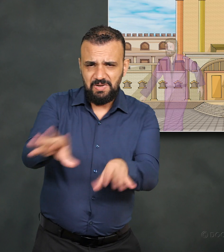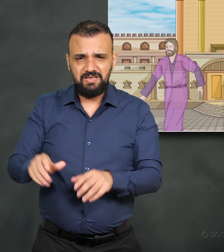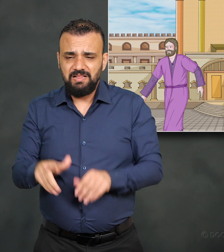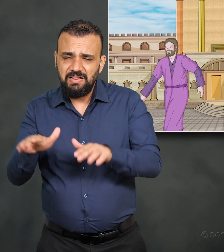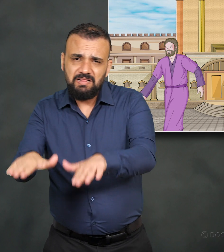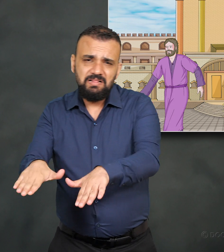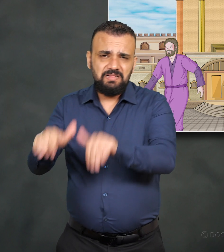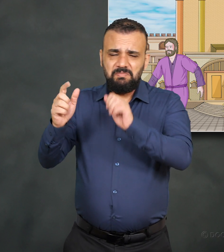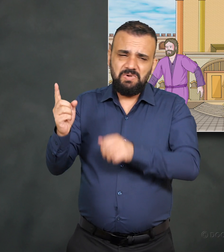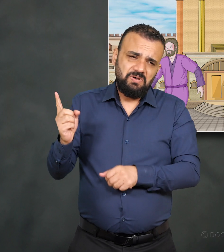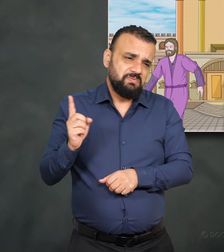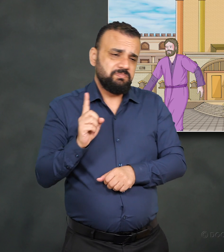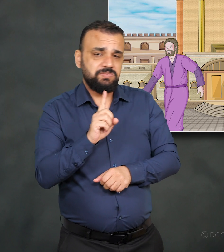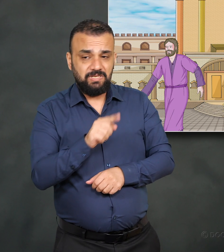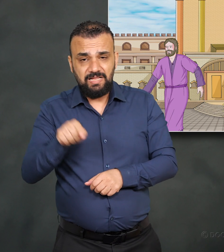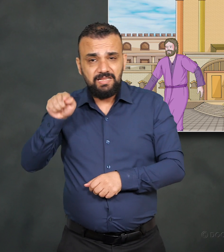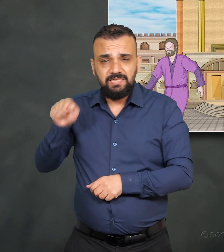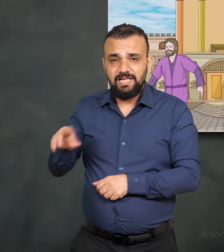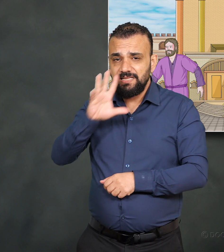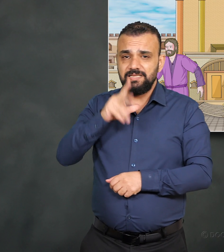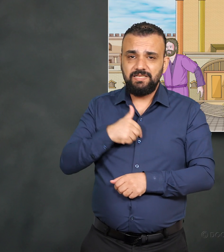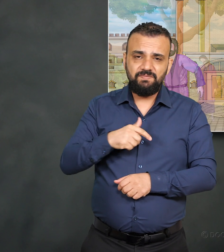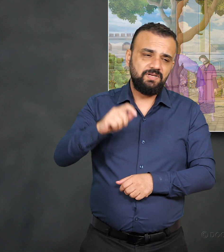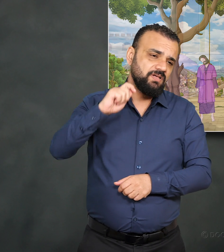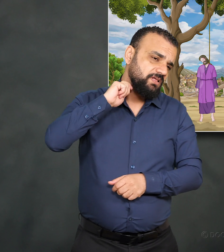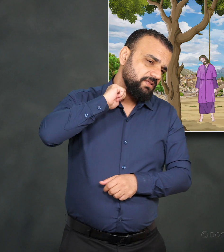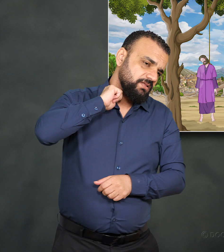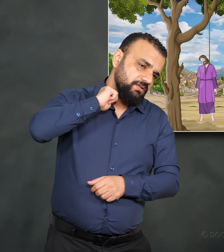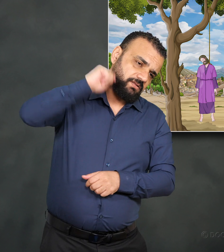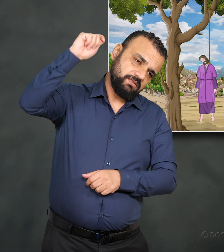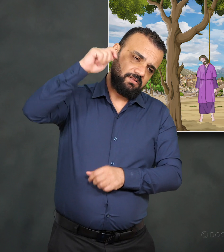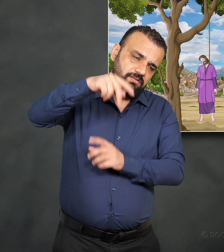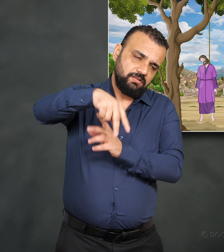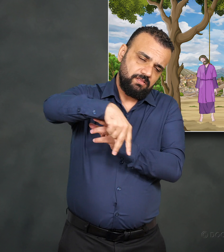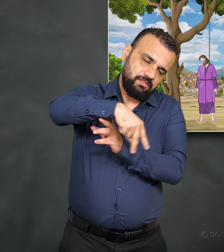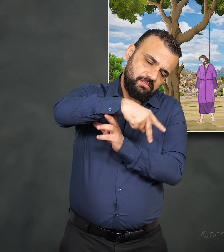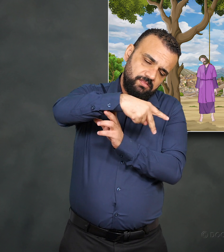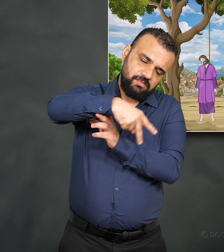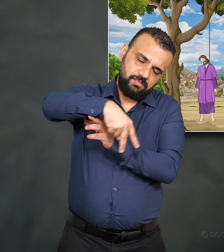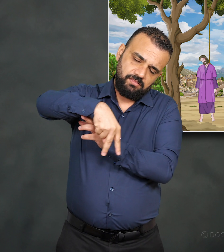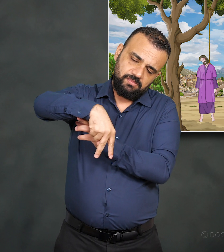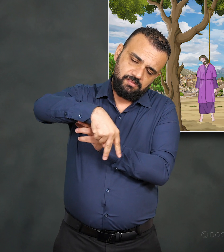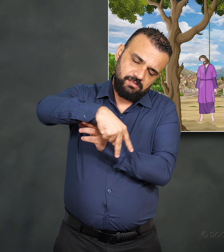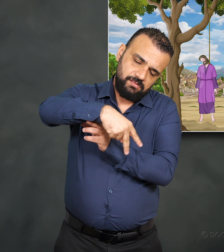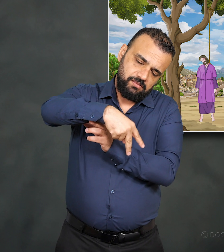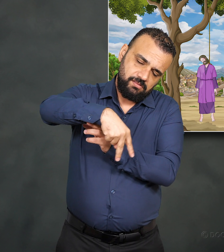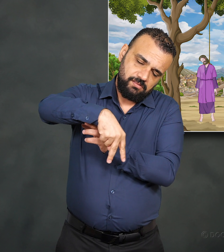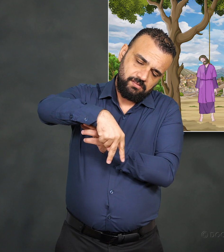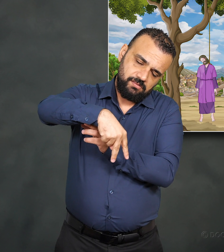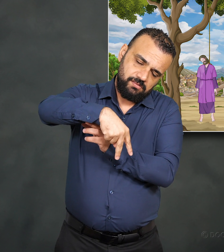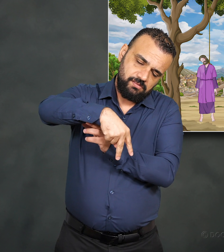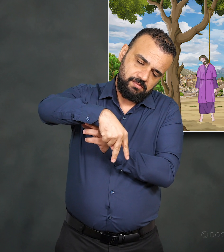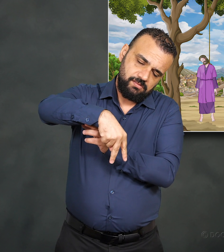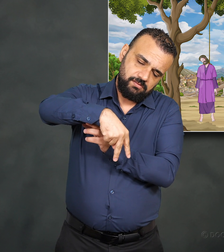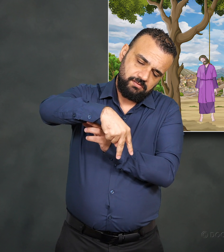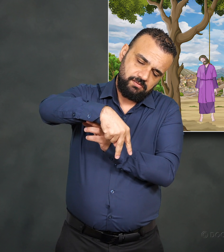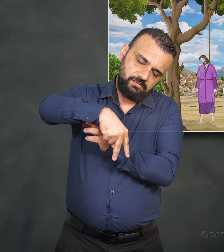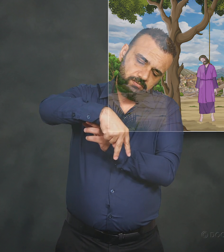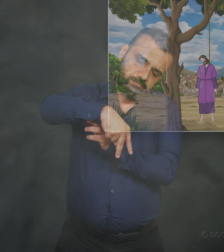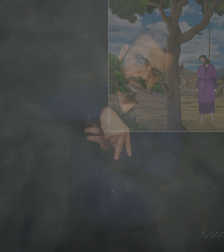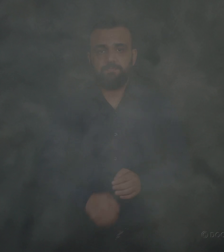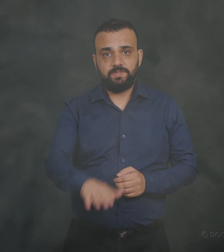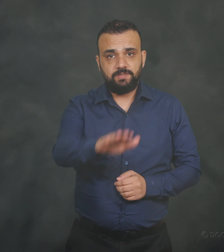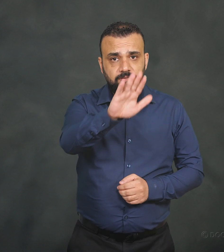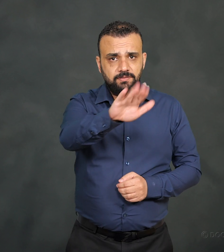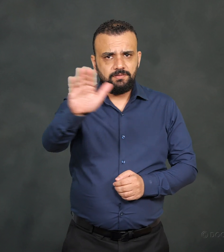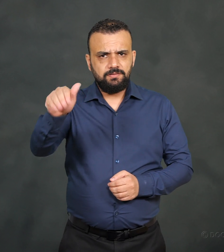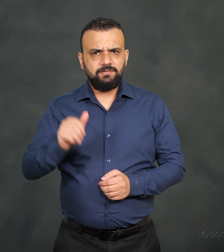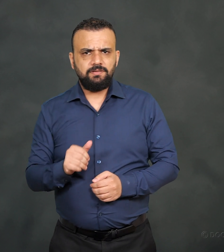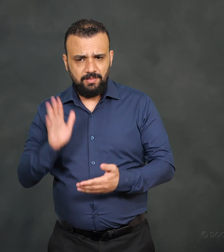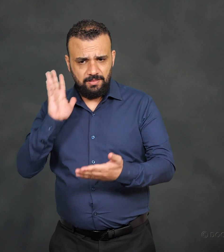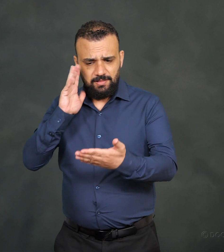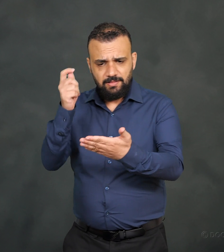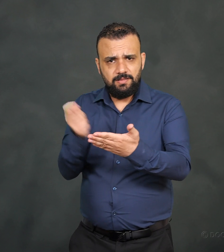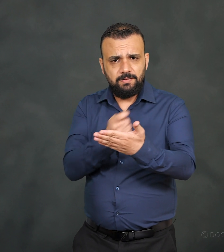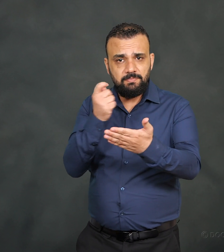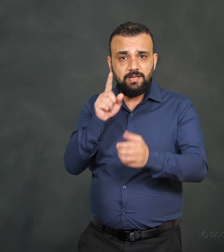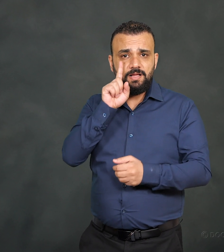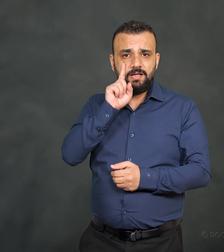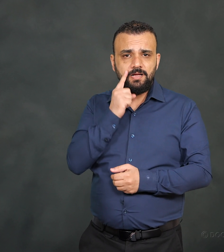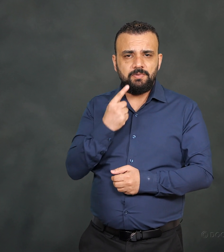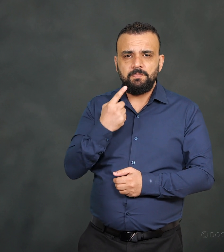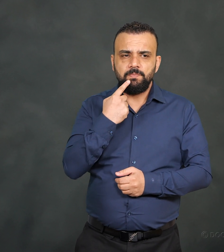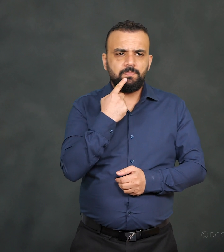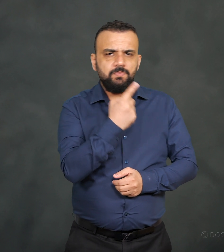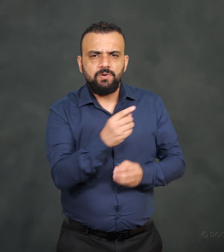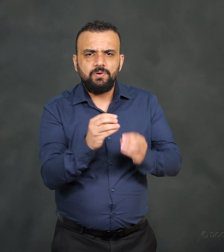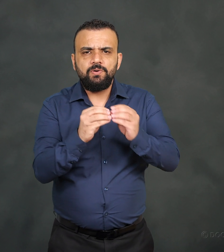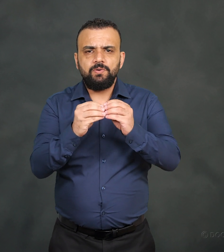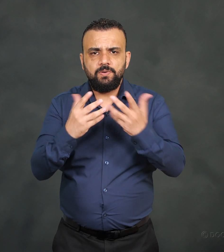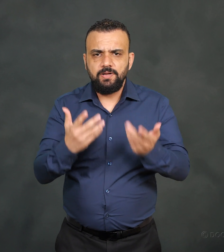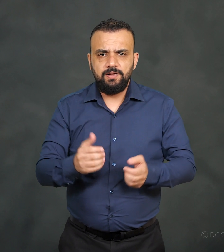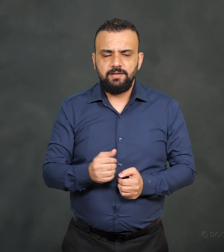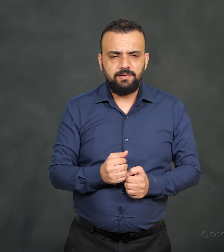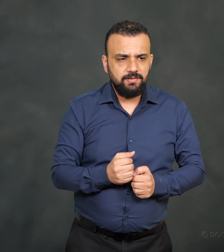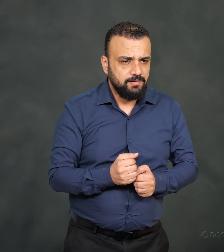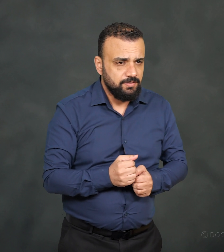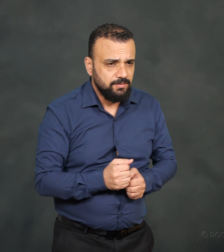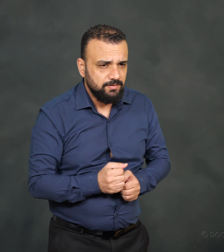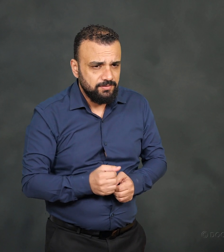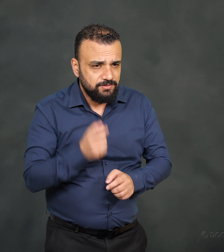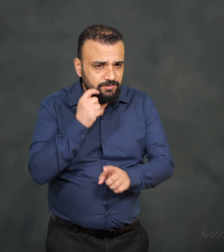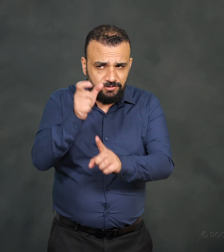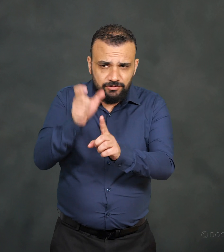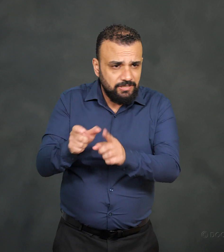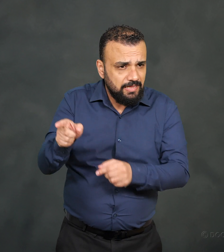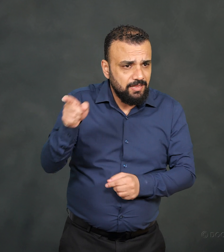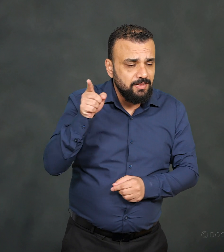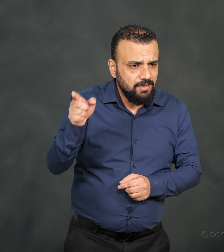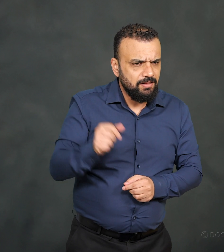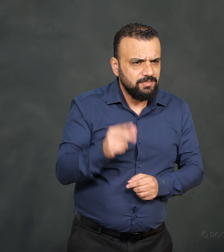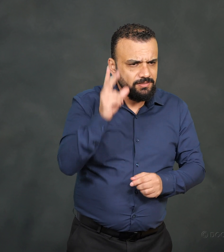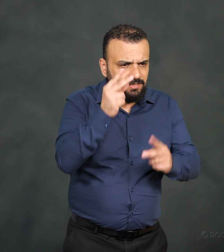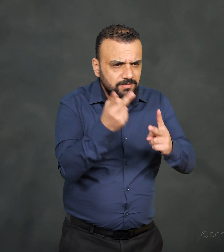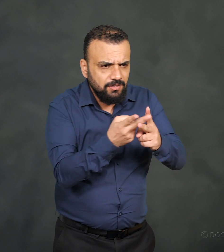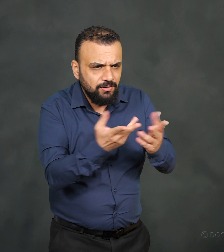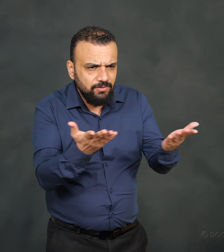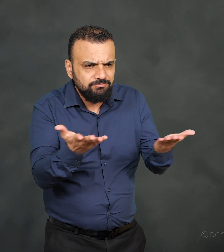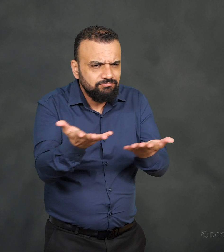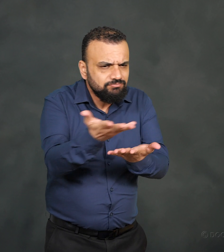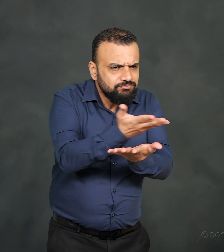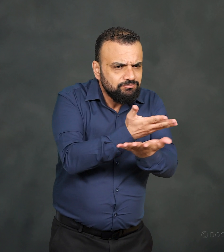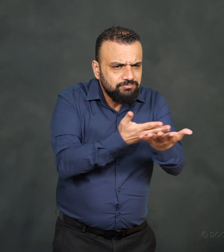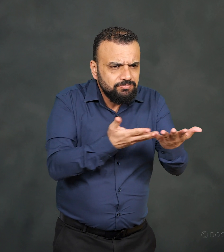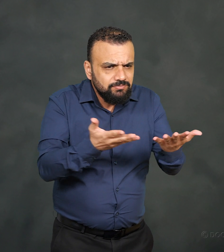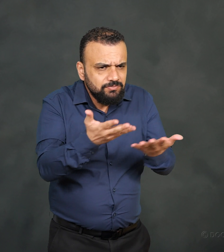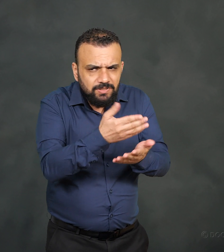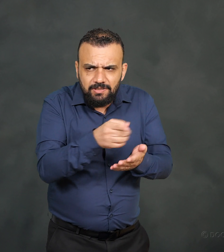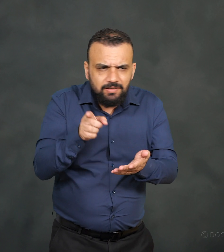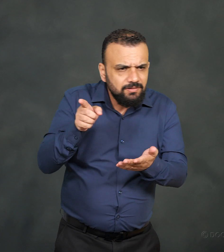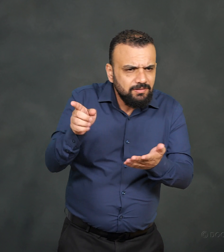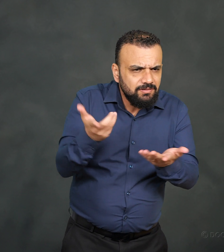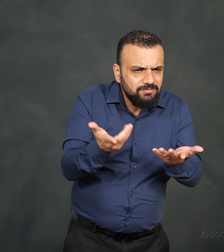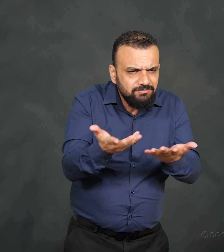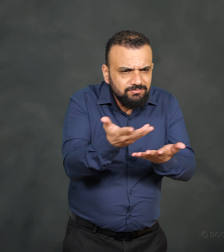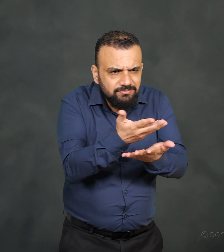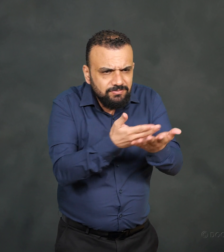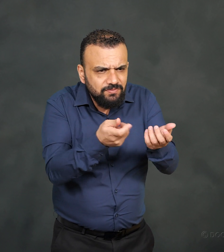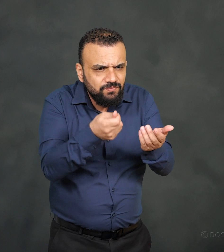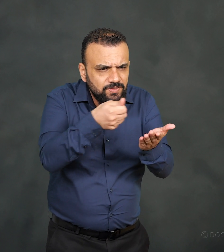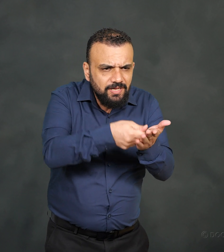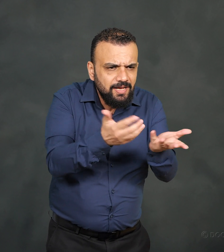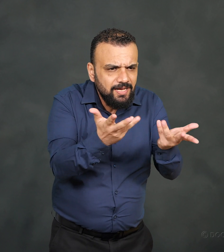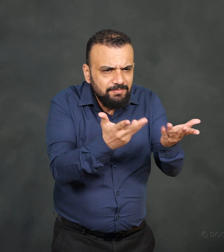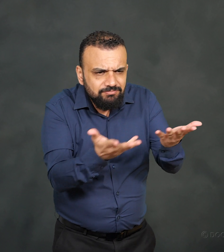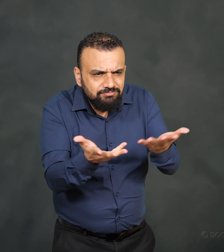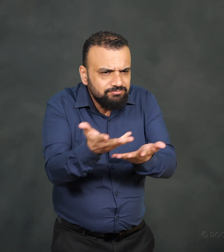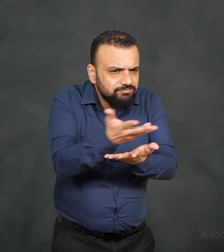Then he went away and hanged himself. The chief priests picked up the pieces of silver and said, “It is unlawful to put this into the treasury, since it is blood money.”